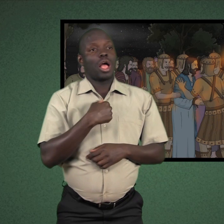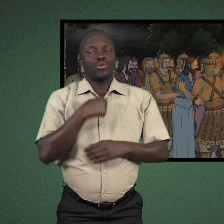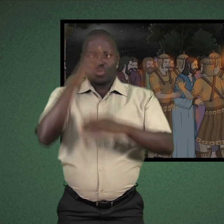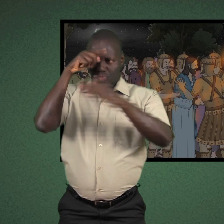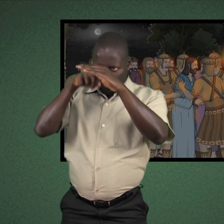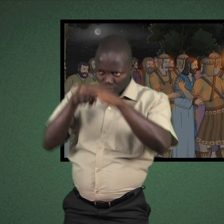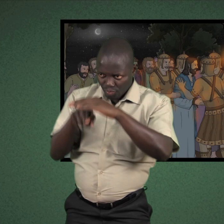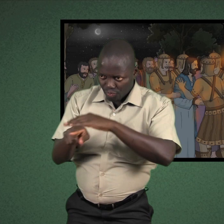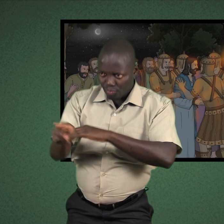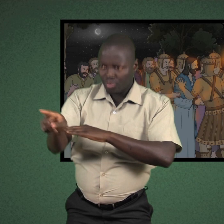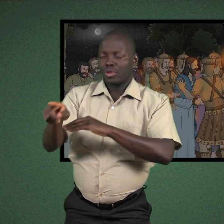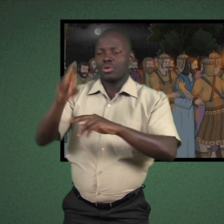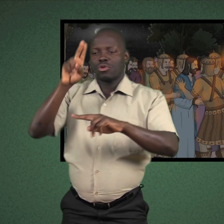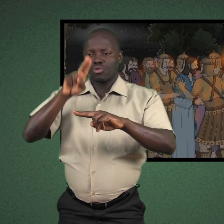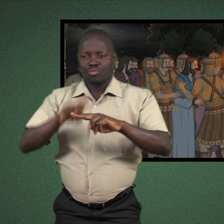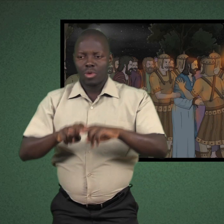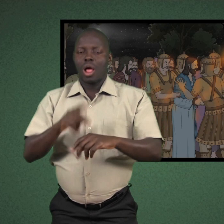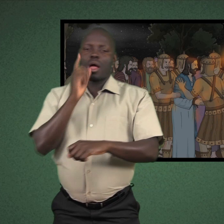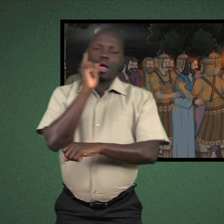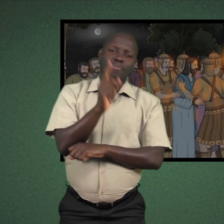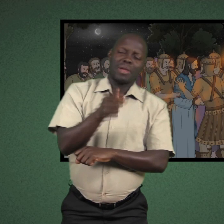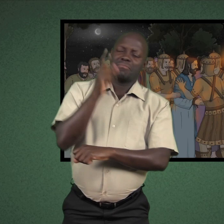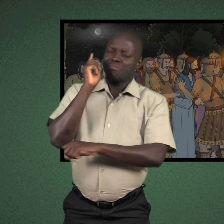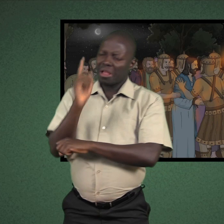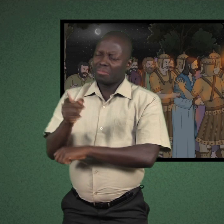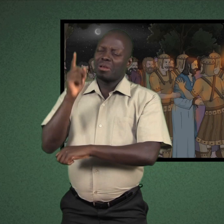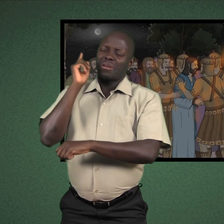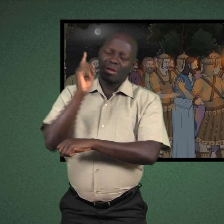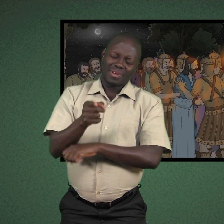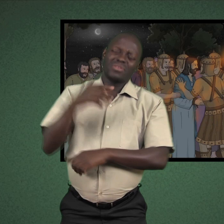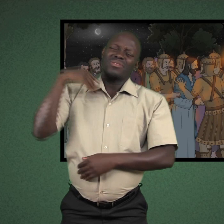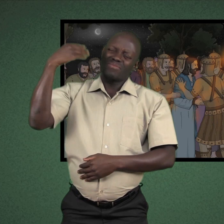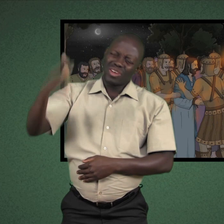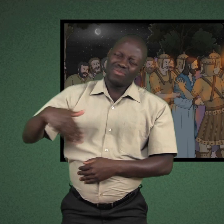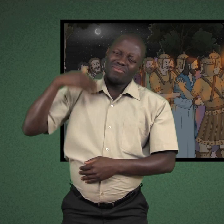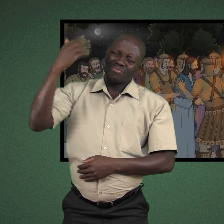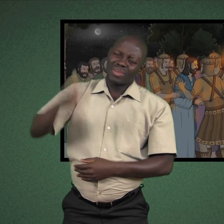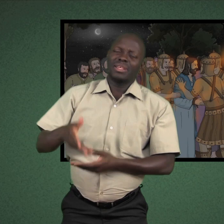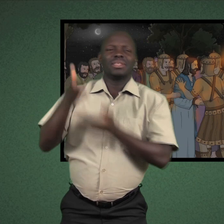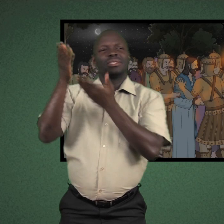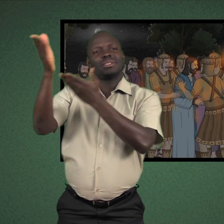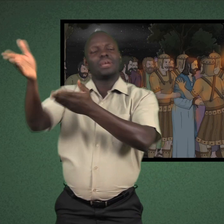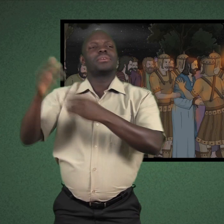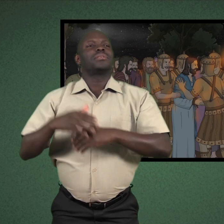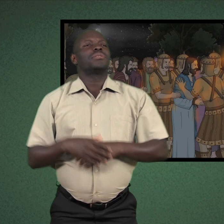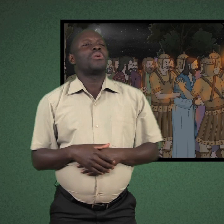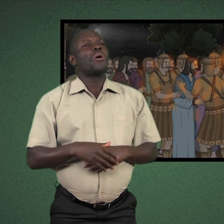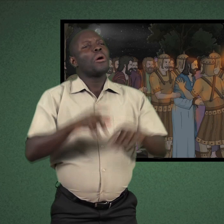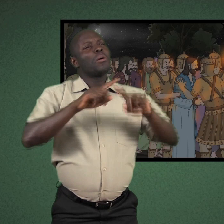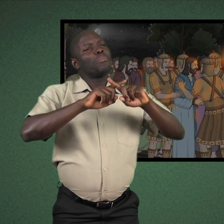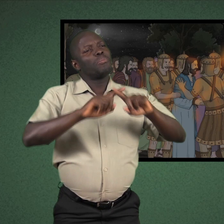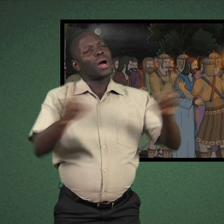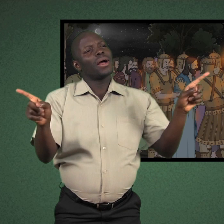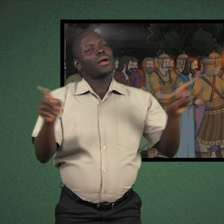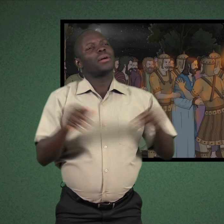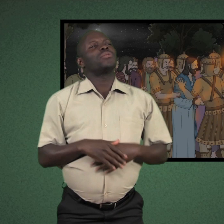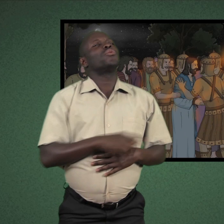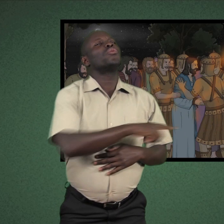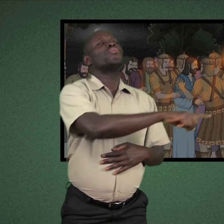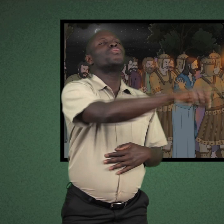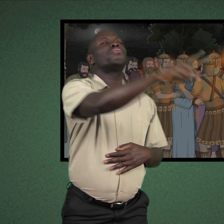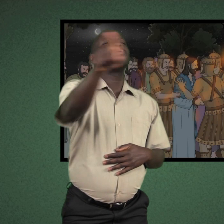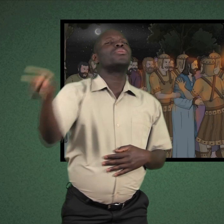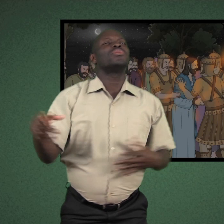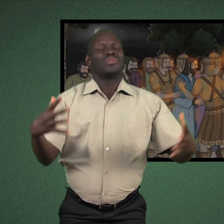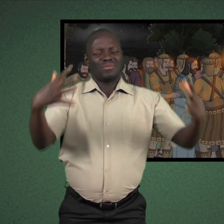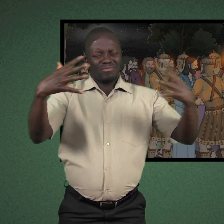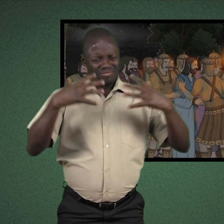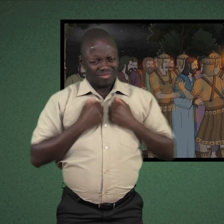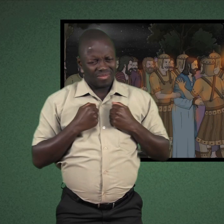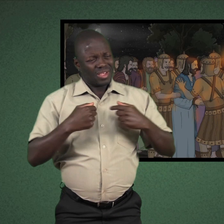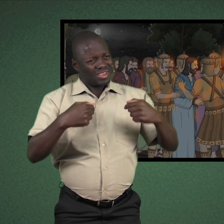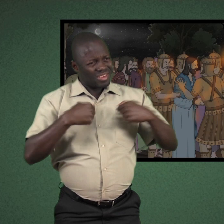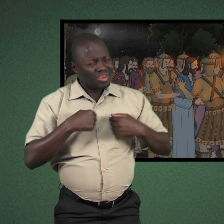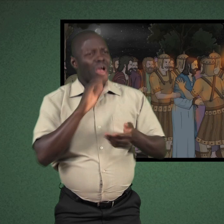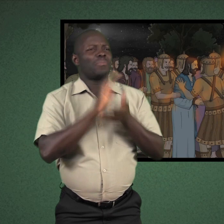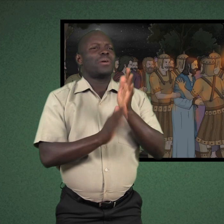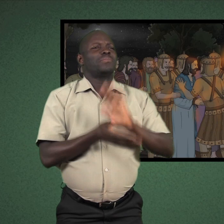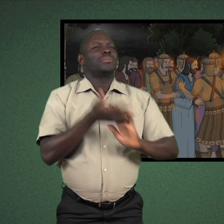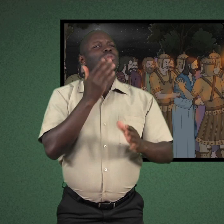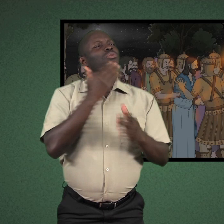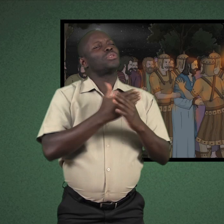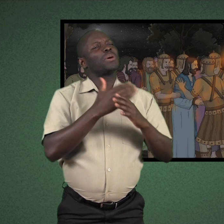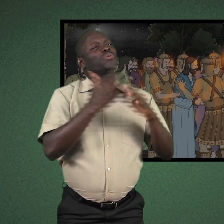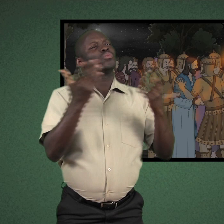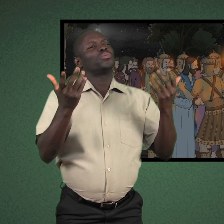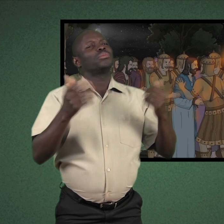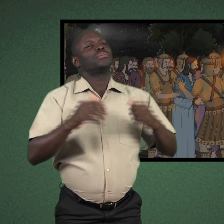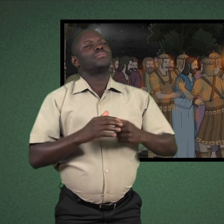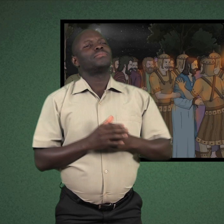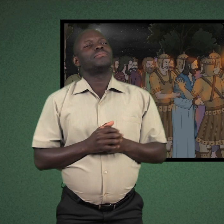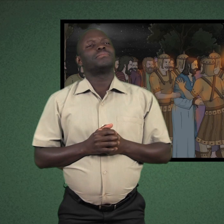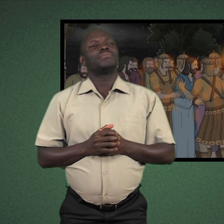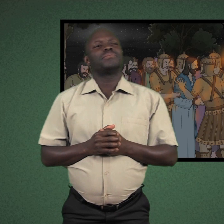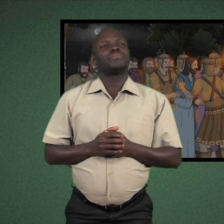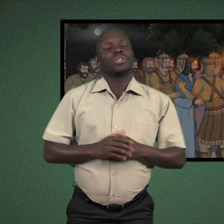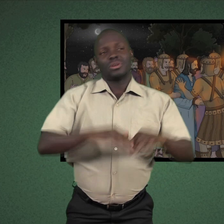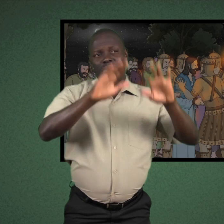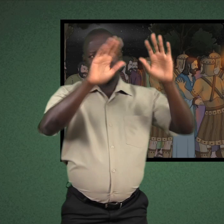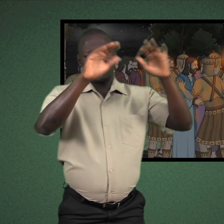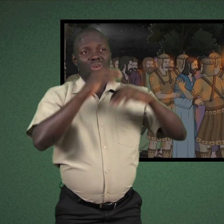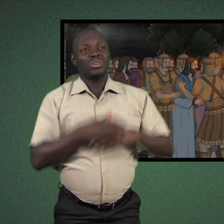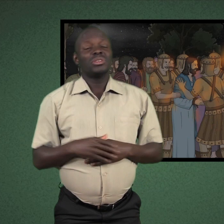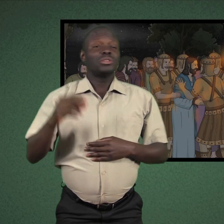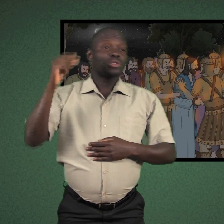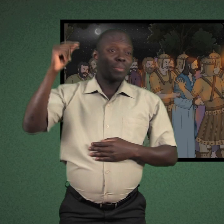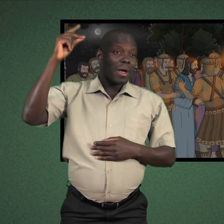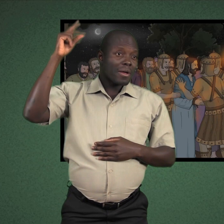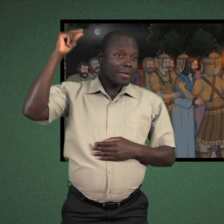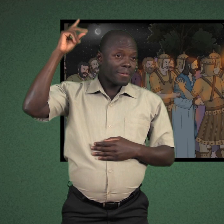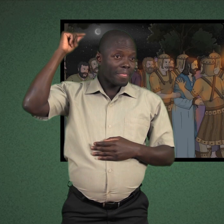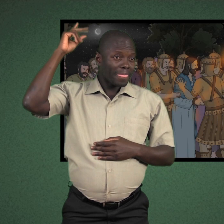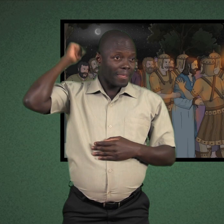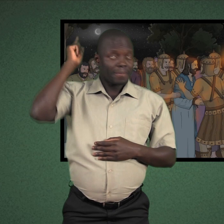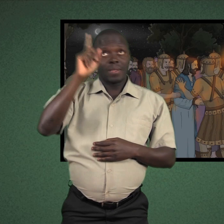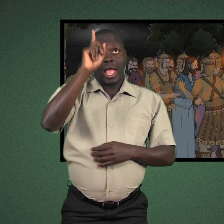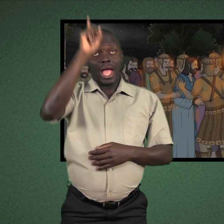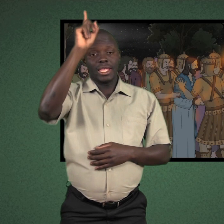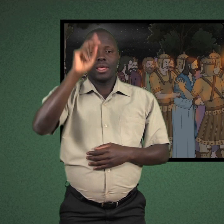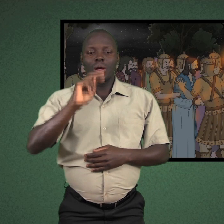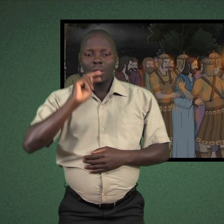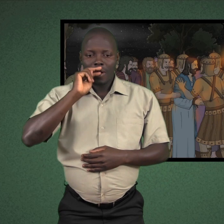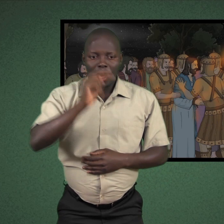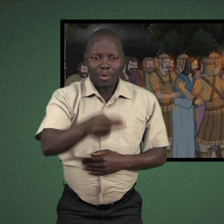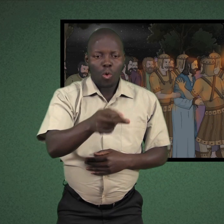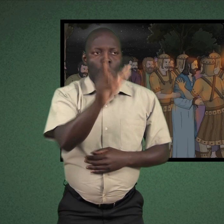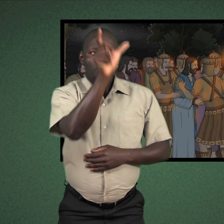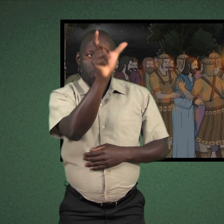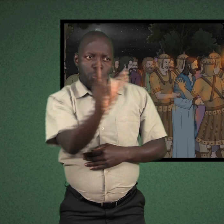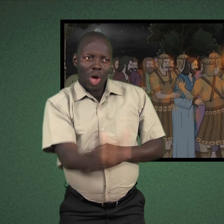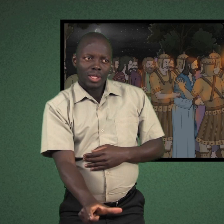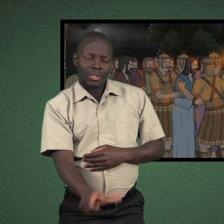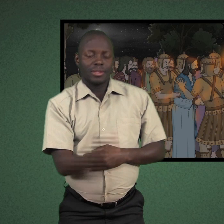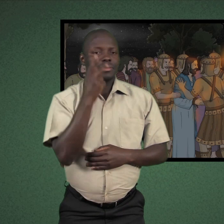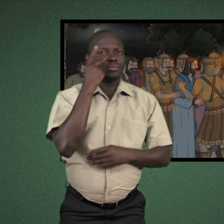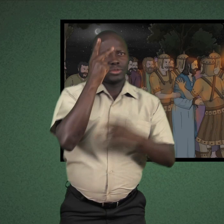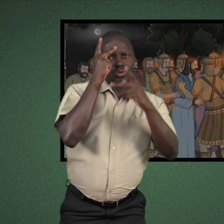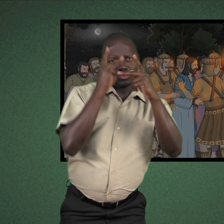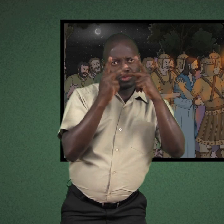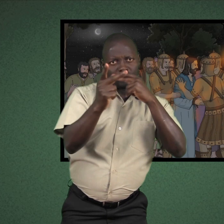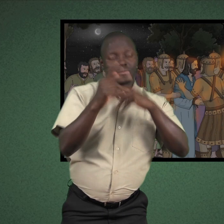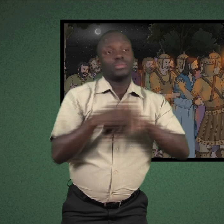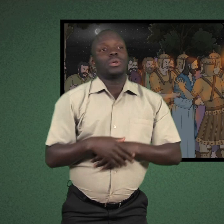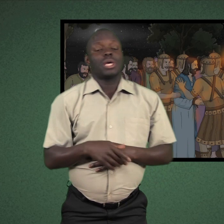Every day I sat teaching in the temple courts, and you did not arrest Me.